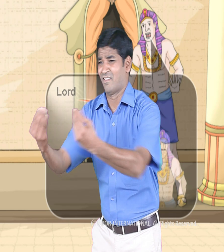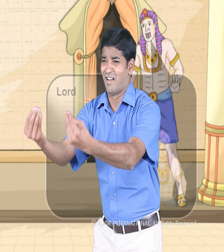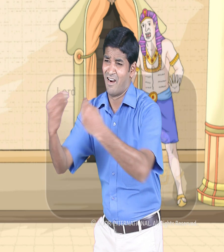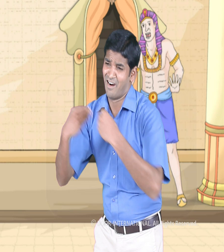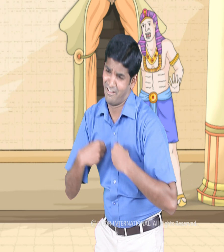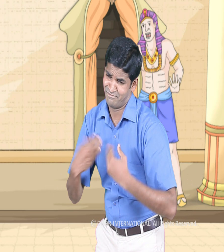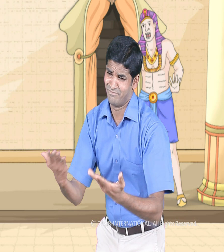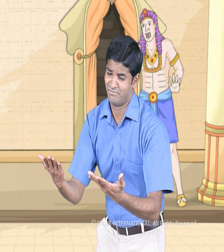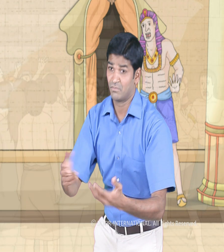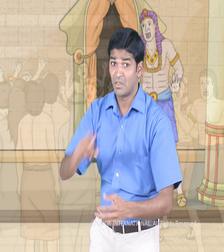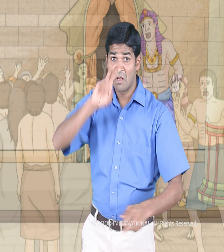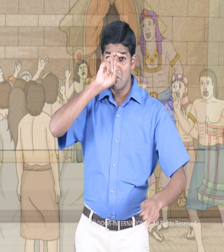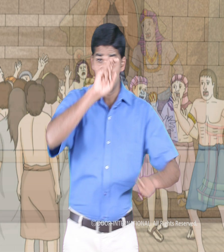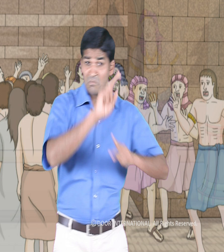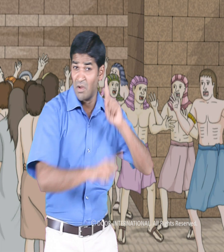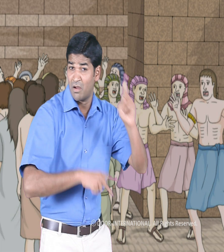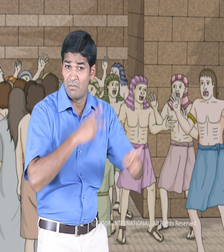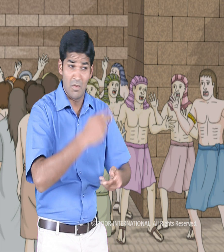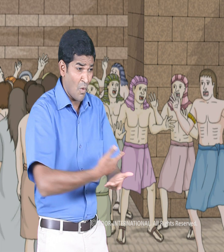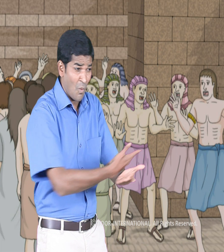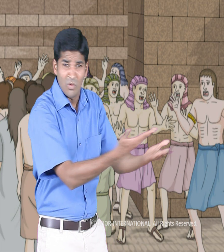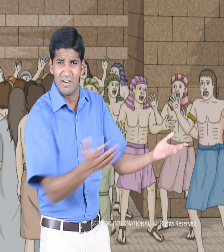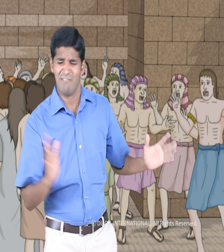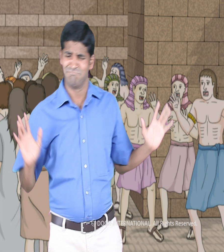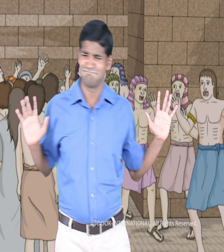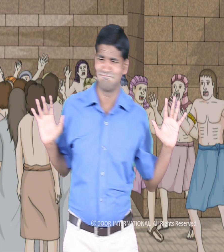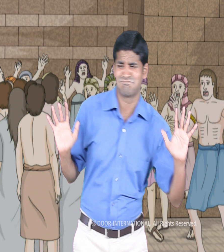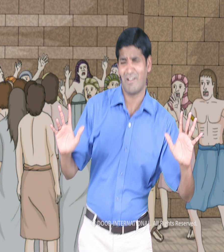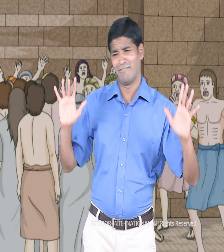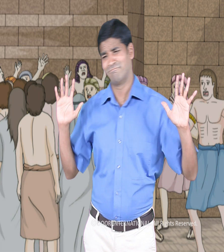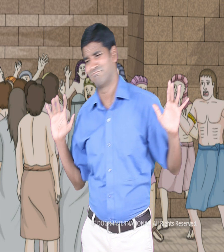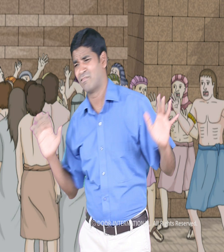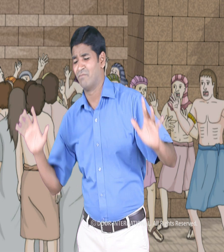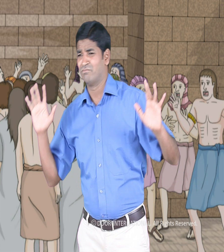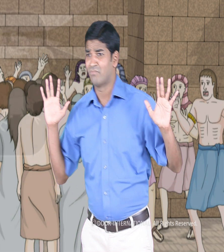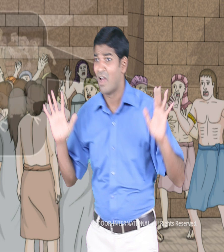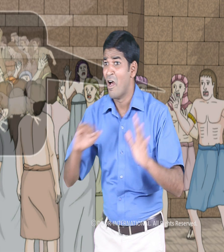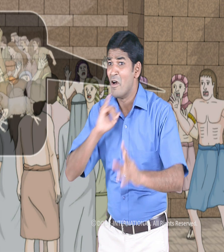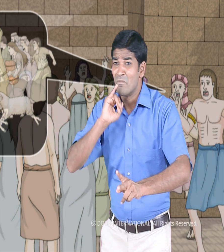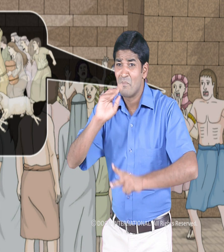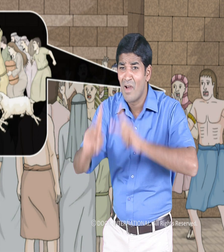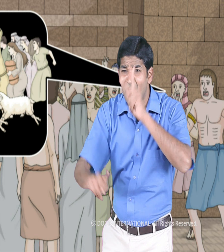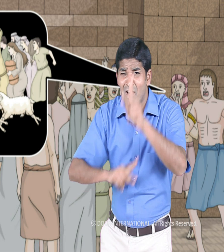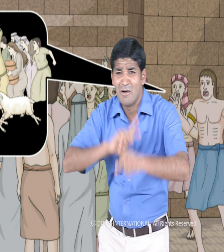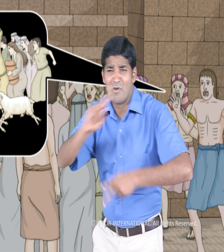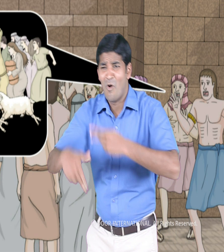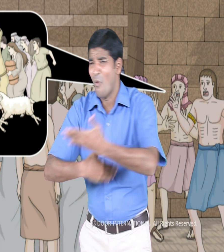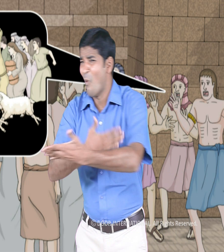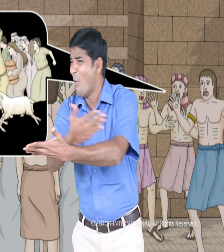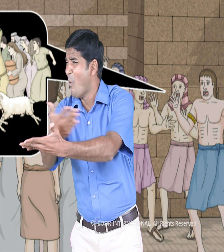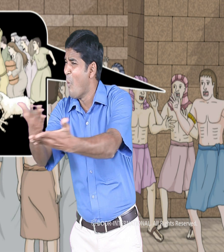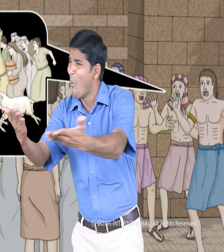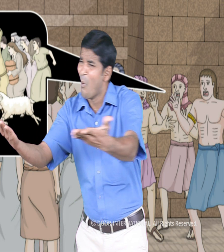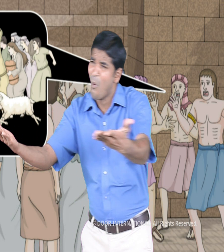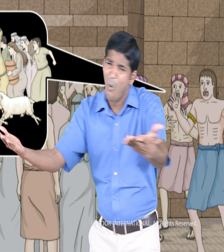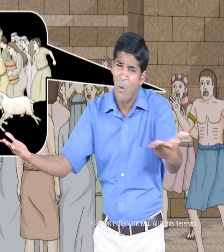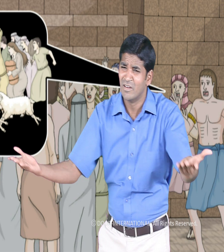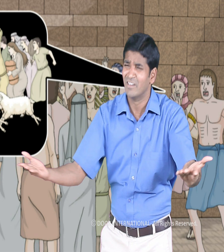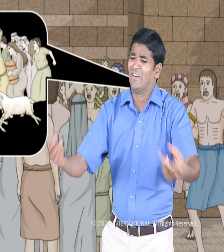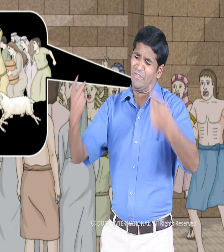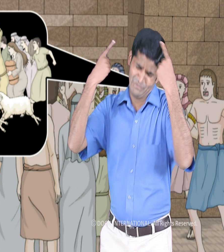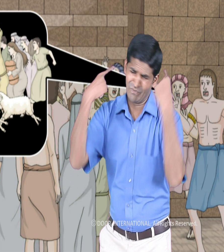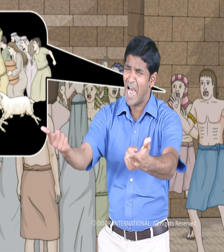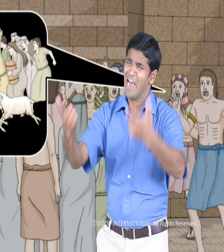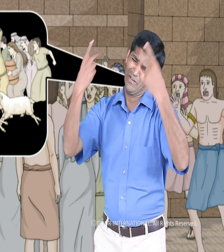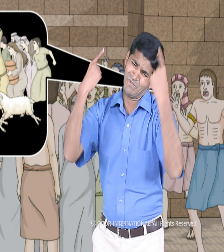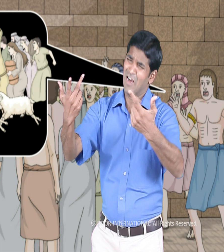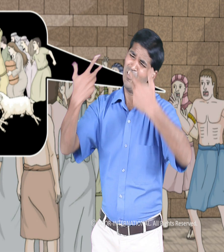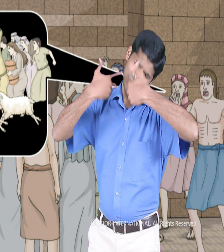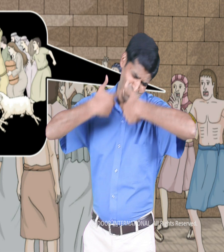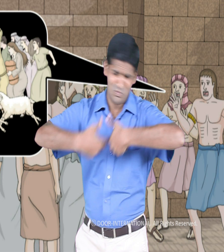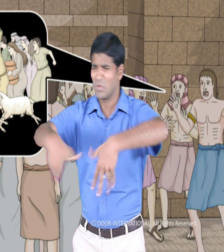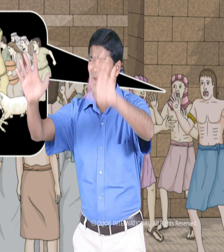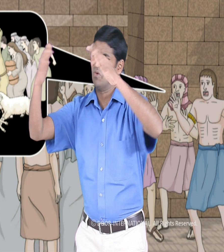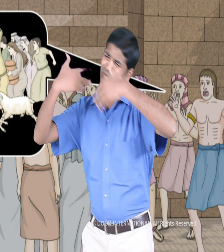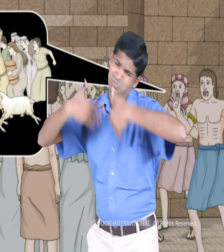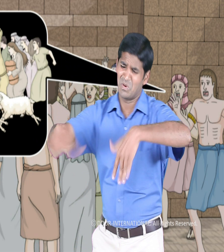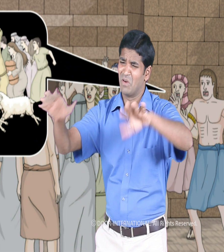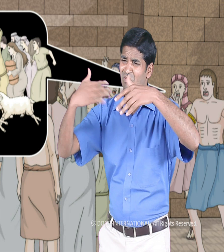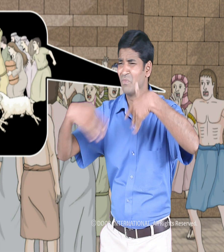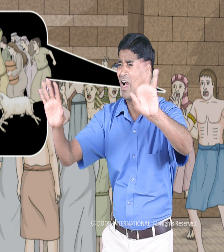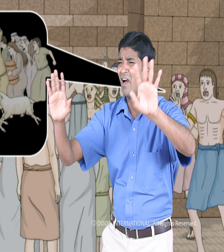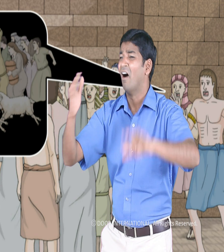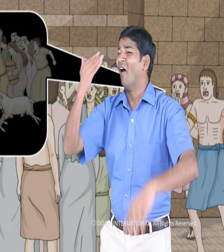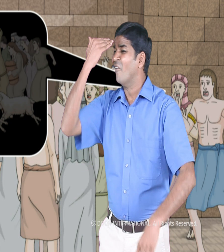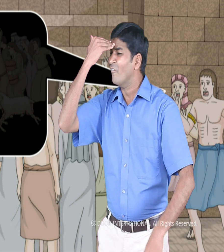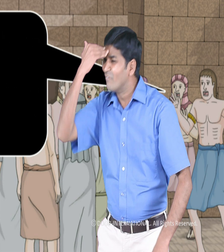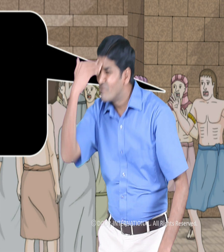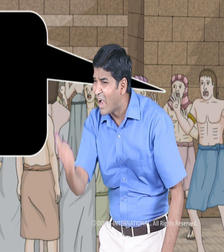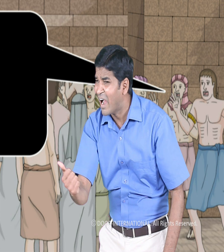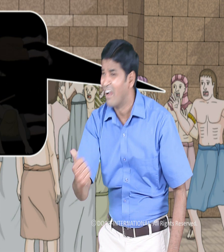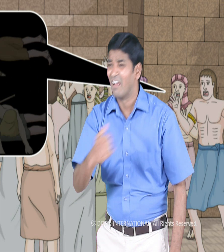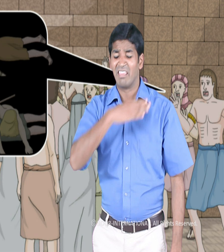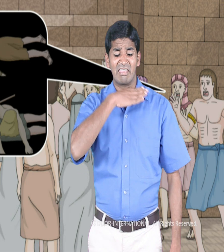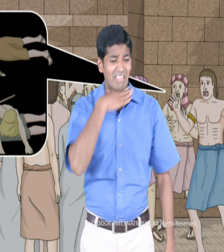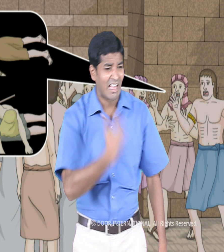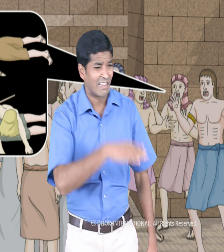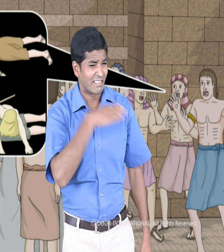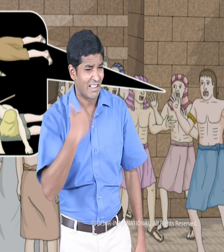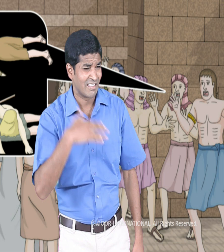And in order to send them out of the land quickly, the Egyptians urged the people on.